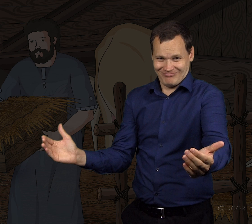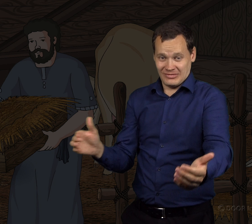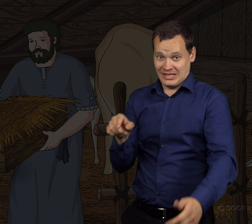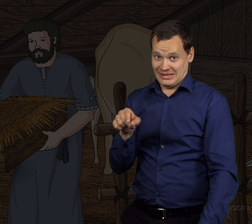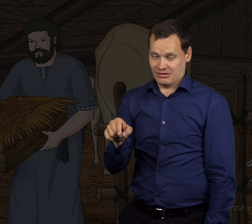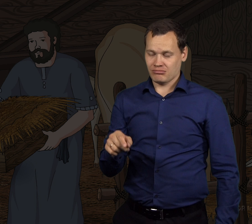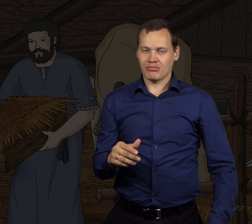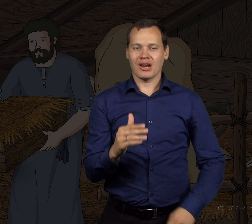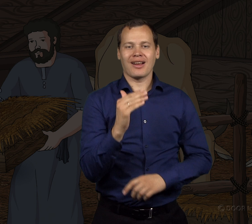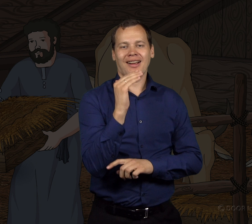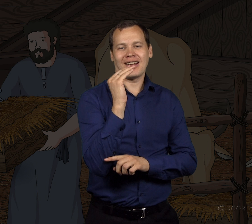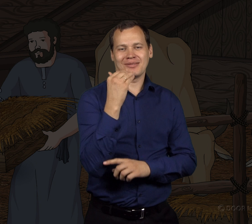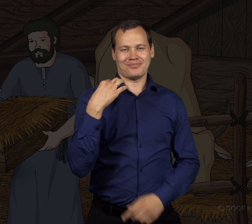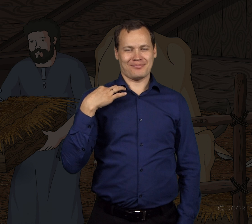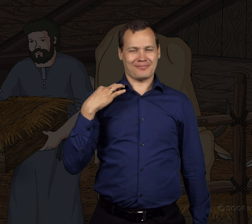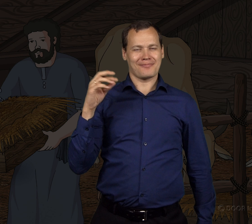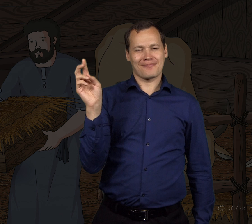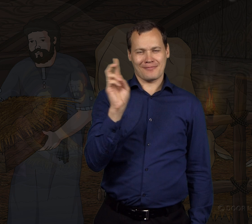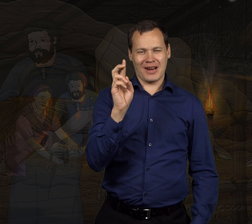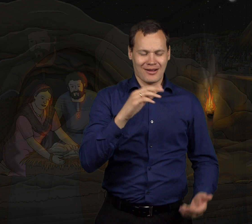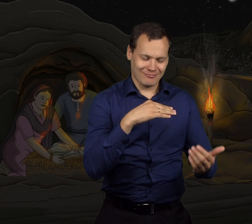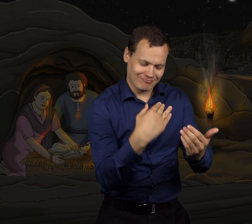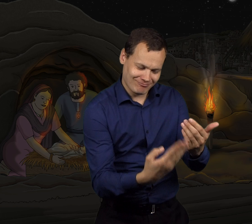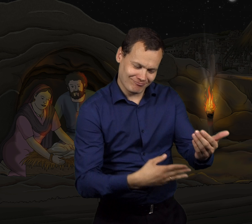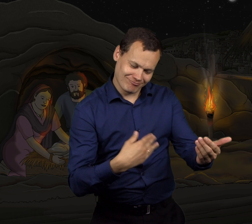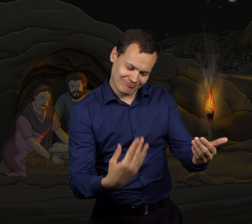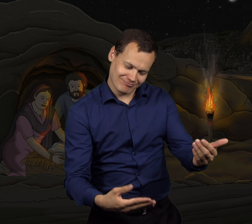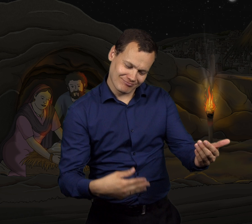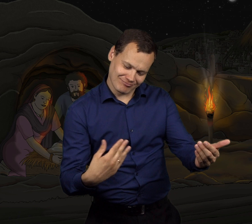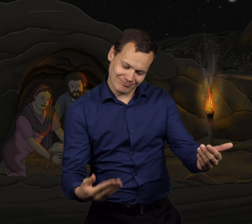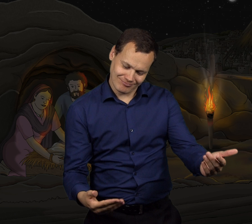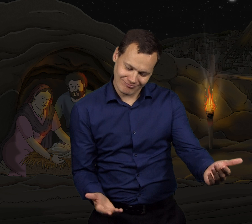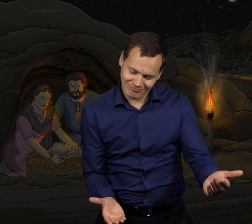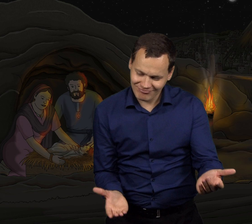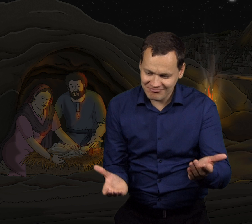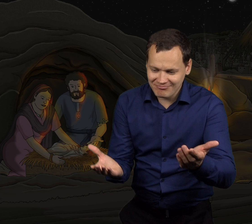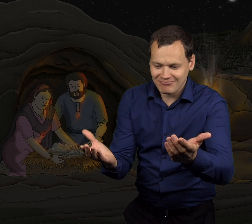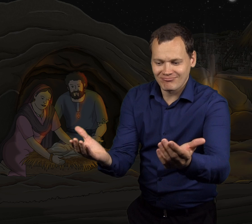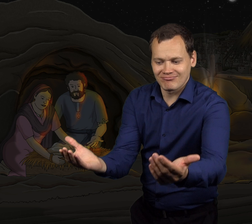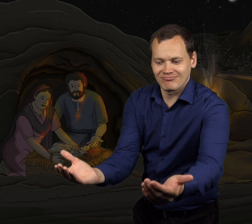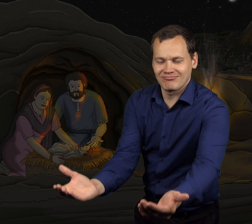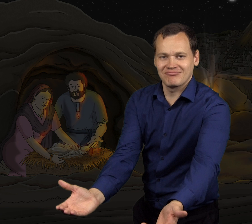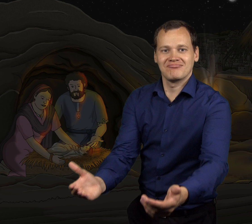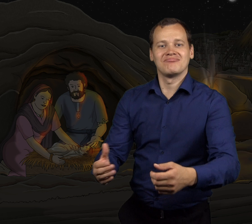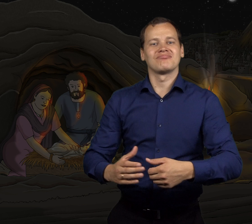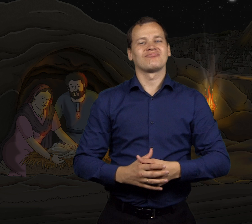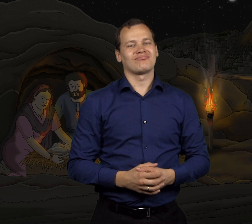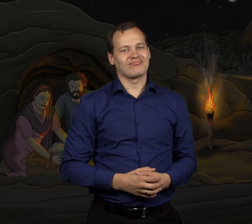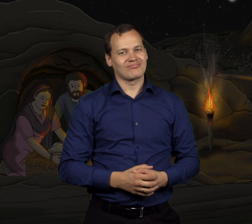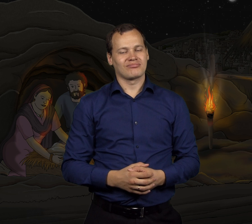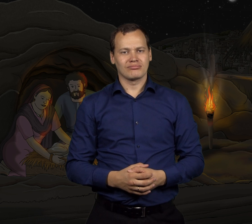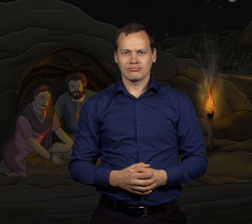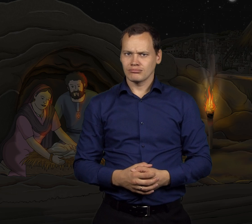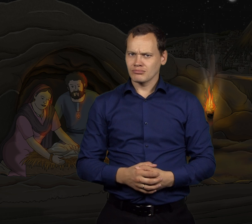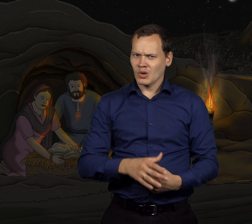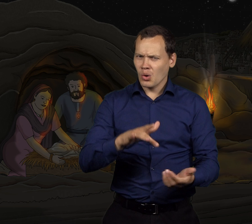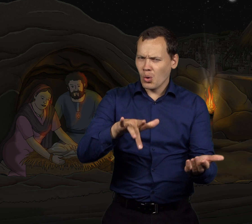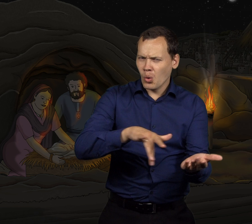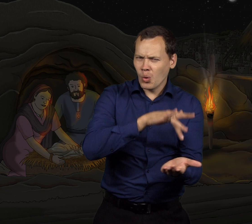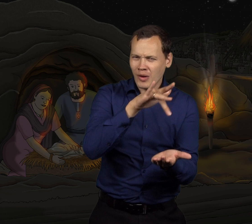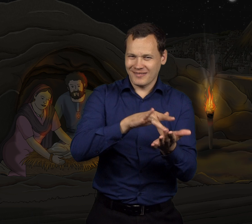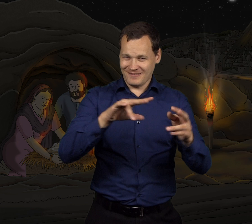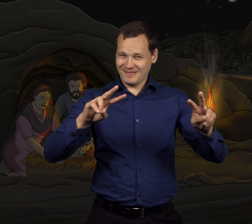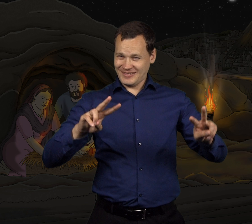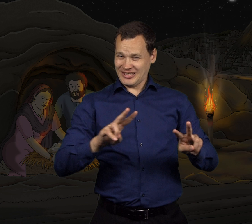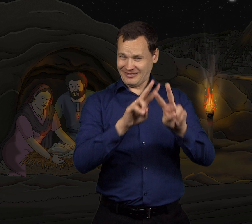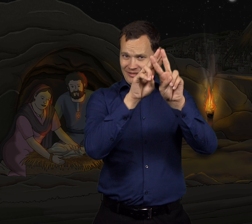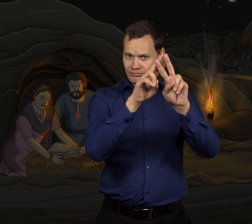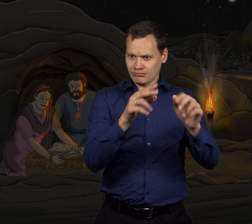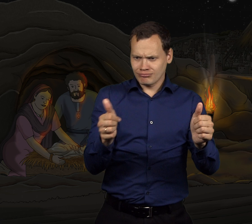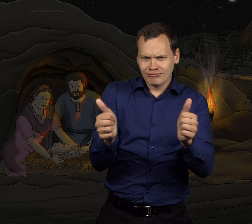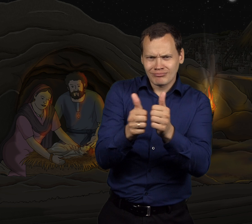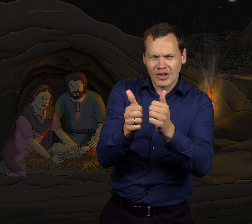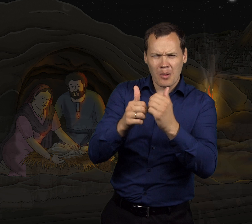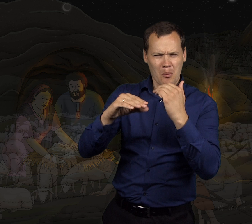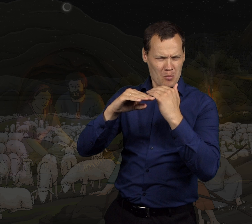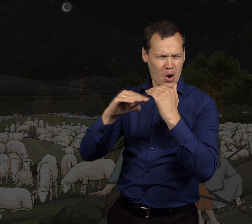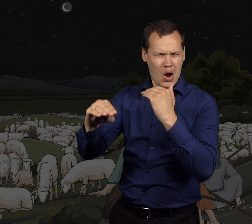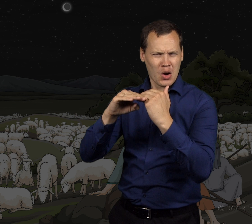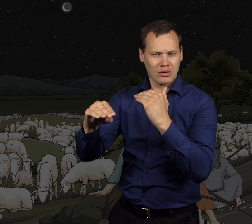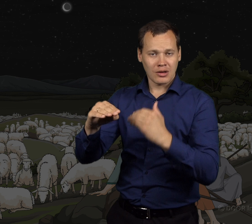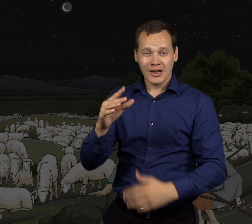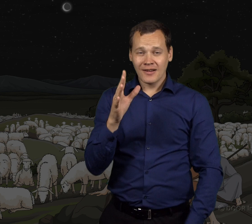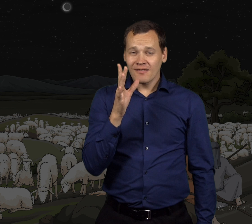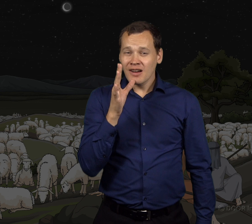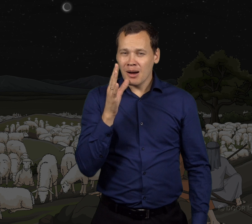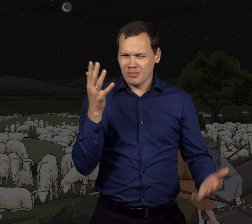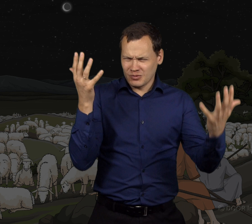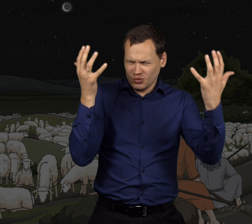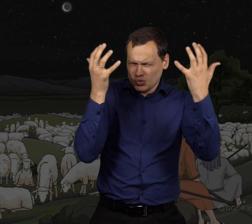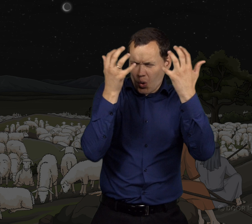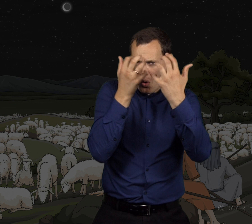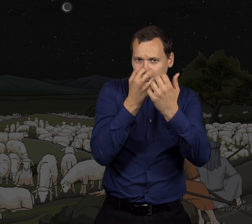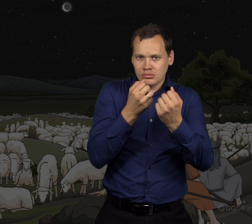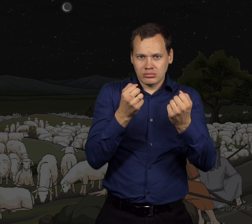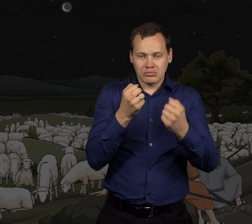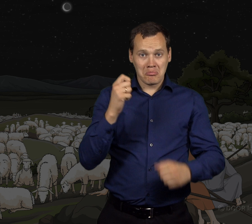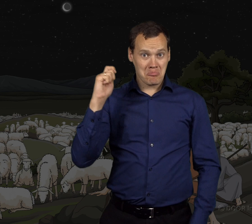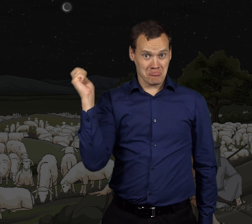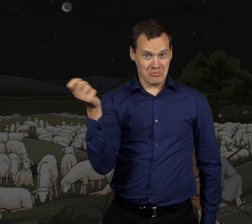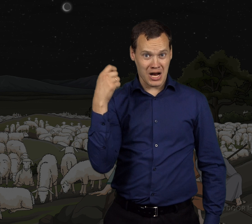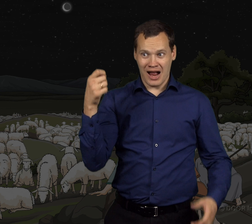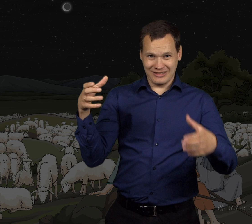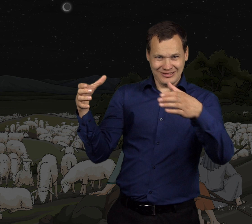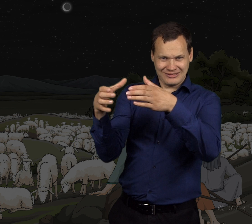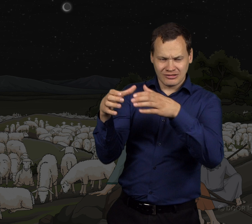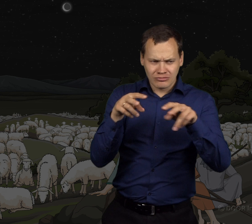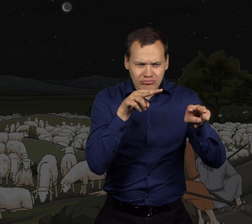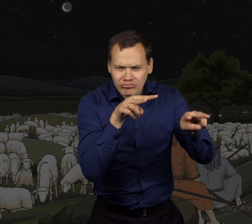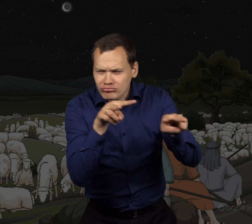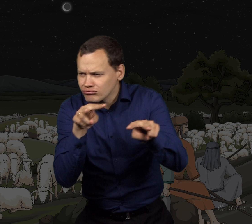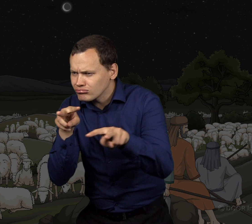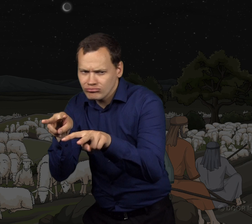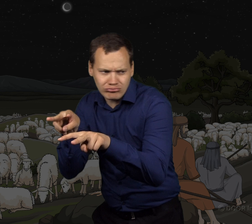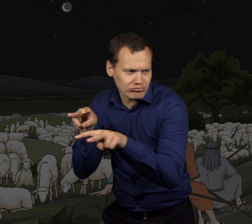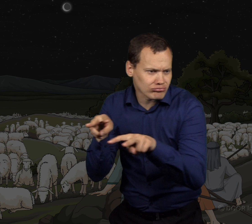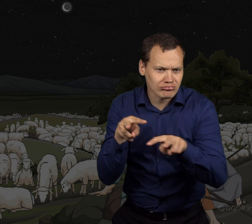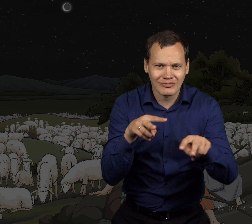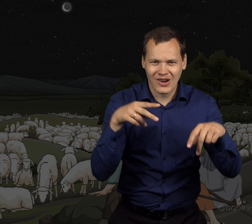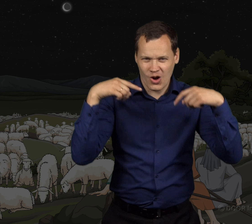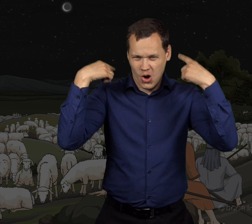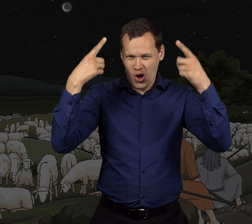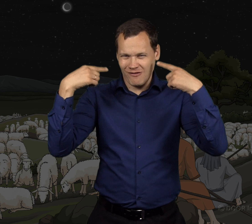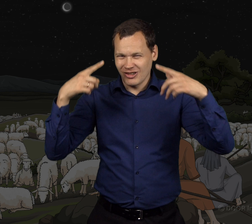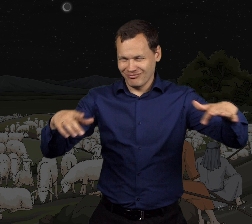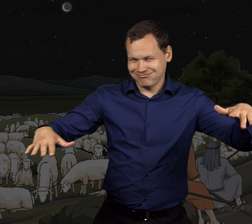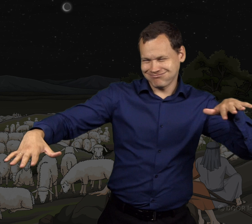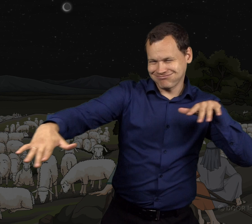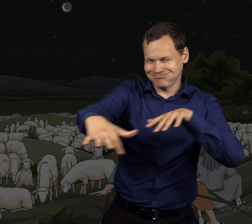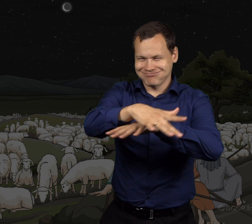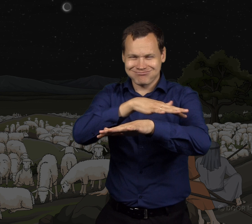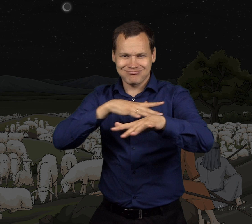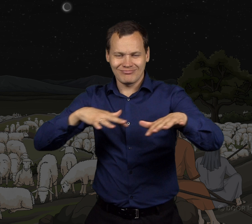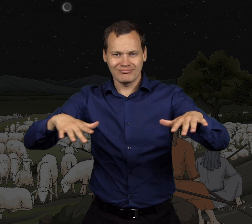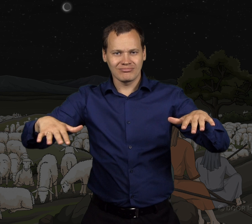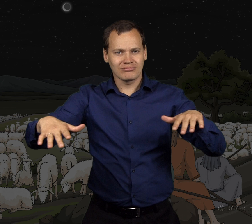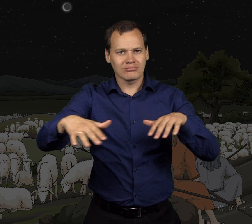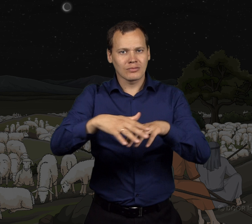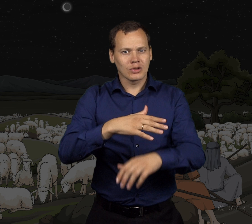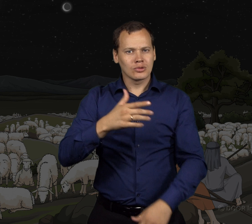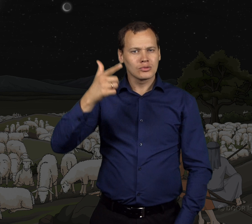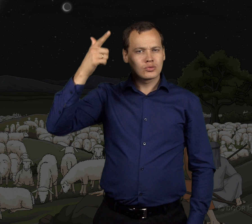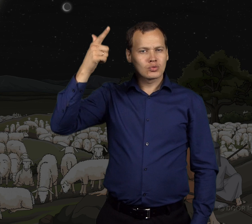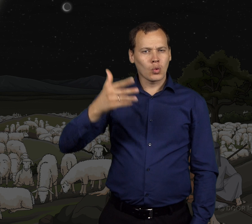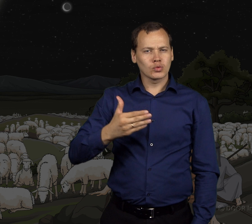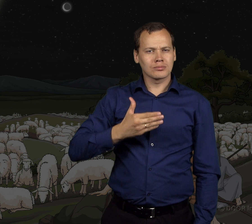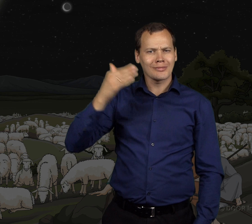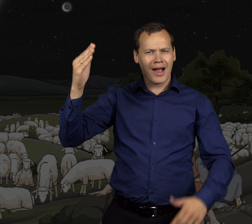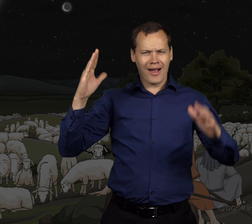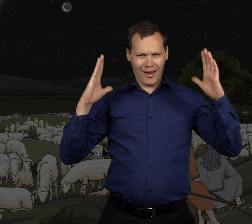And she gave birth to her firstborn, a Son. She wrapped Him in swaddling cloths and laid Him in a manger, because there was no room for them in the inn. And there were shepherds residing in the fields nearby, keeping watch over their flocks by night.